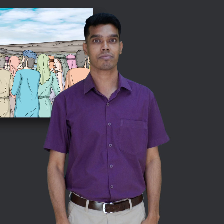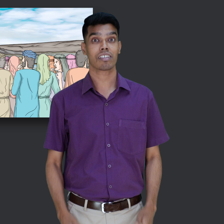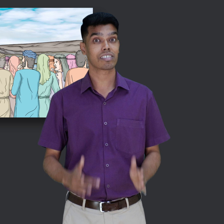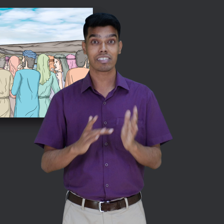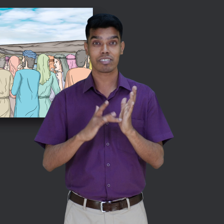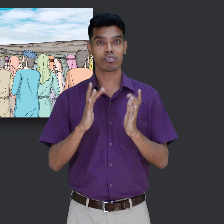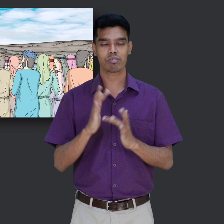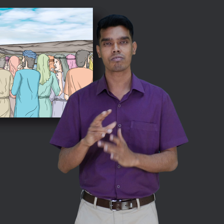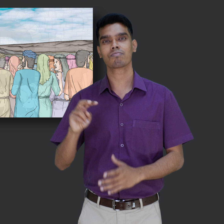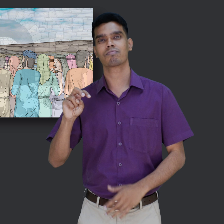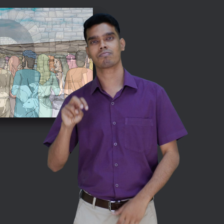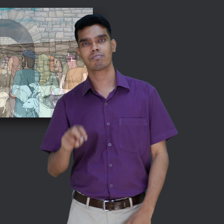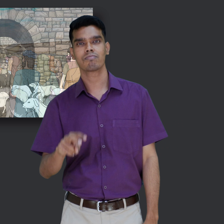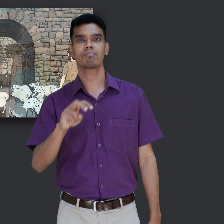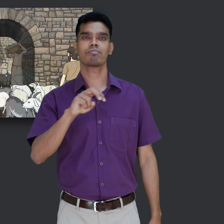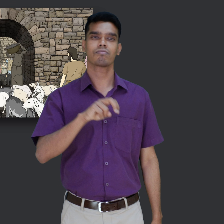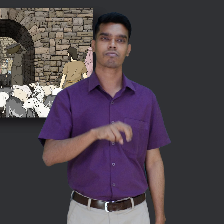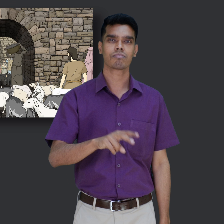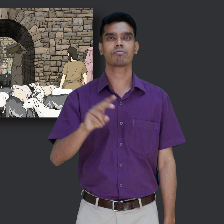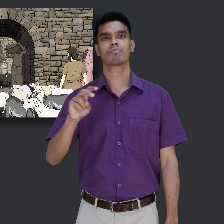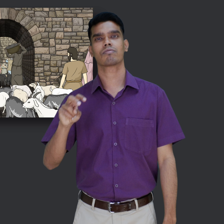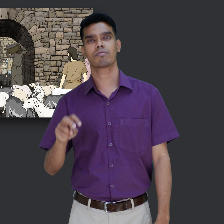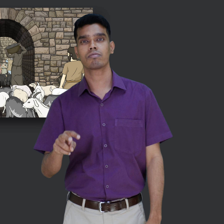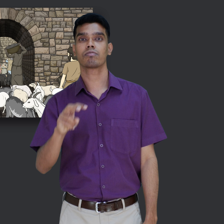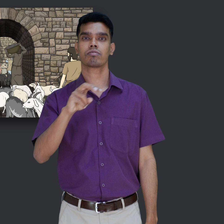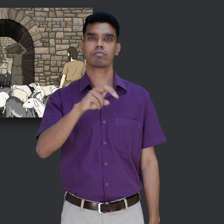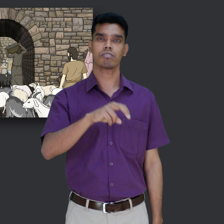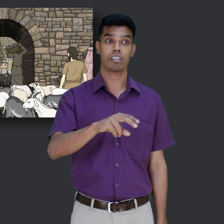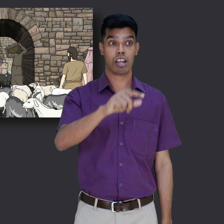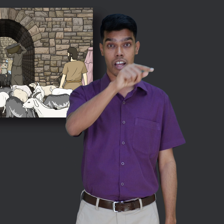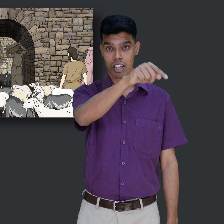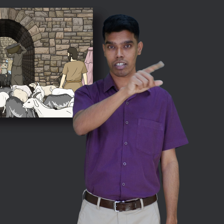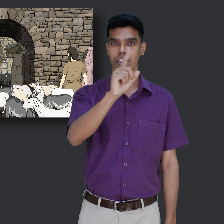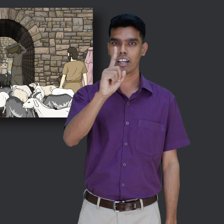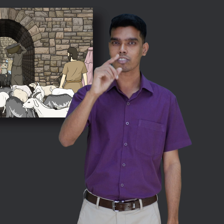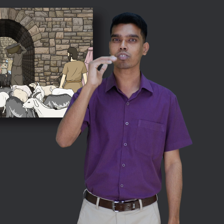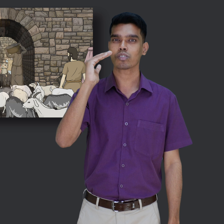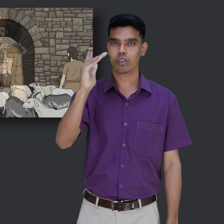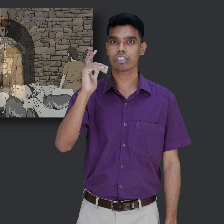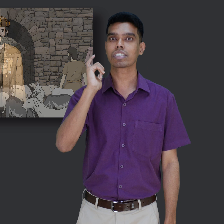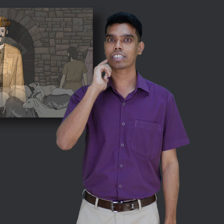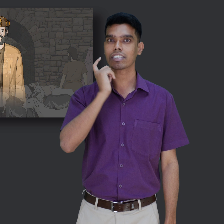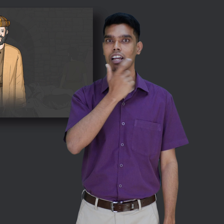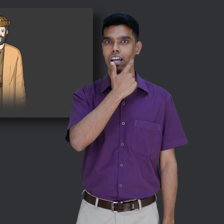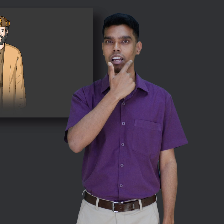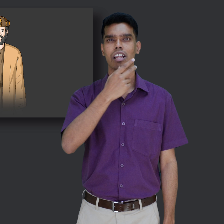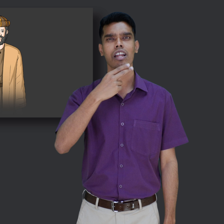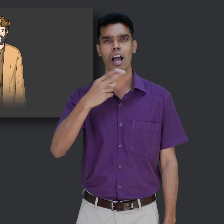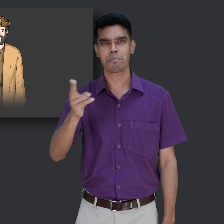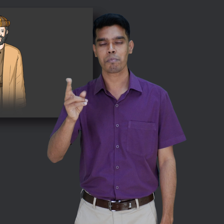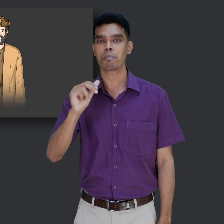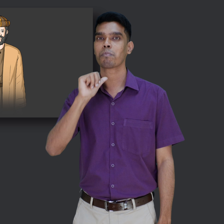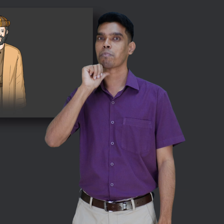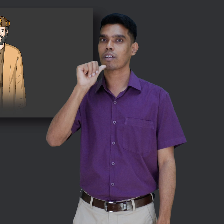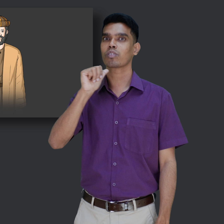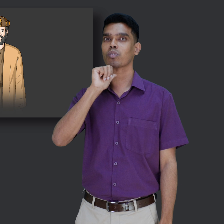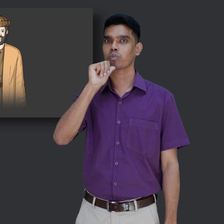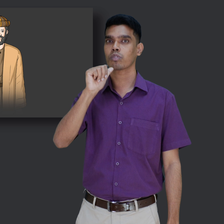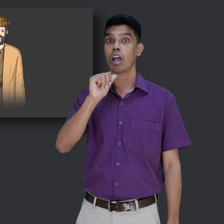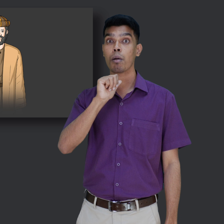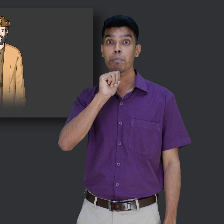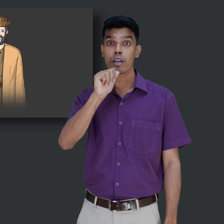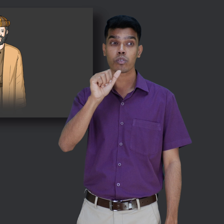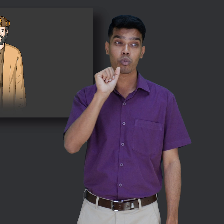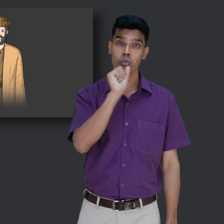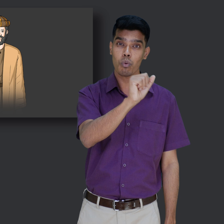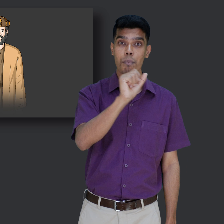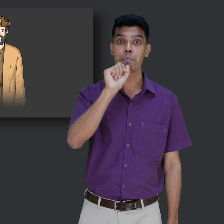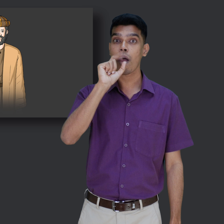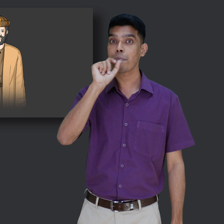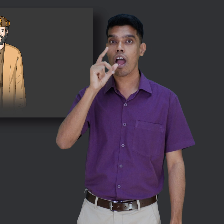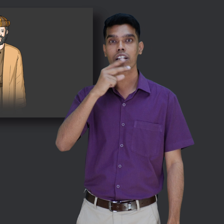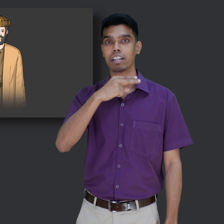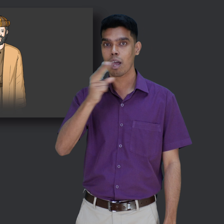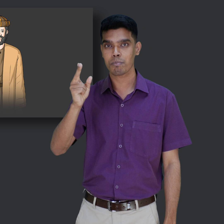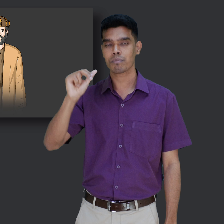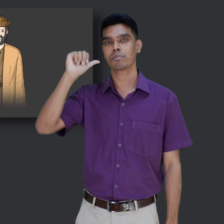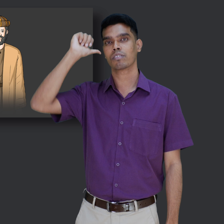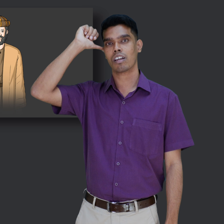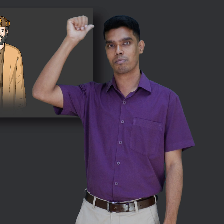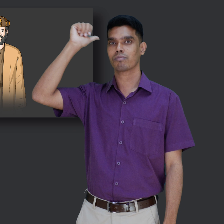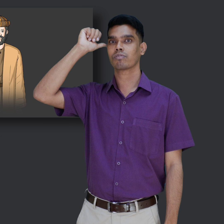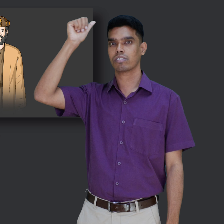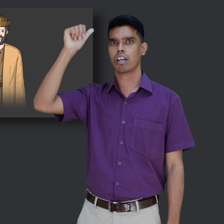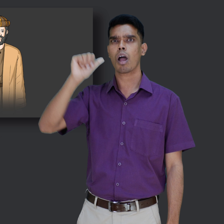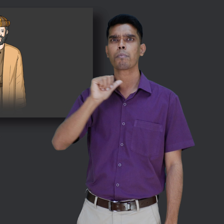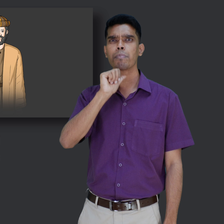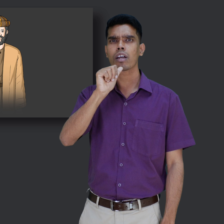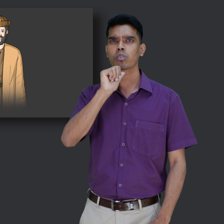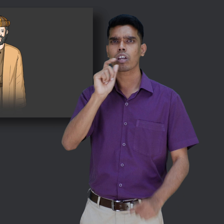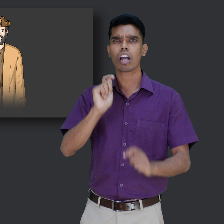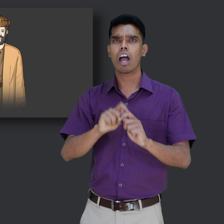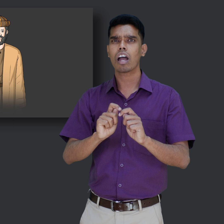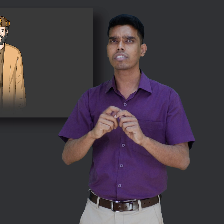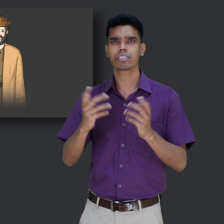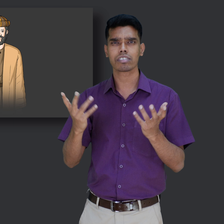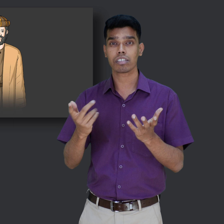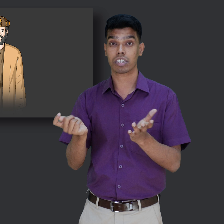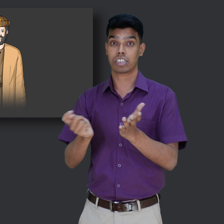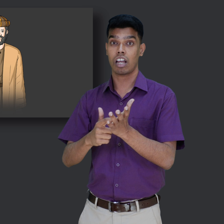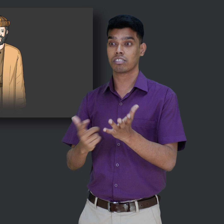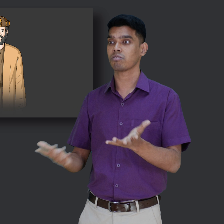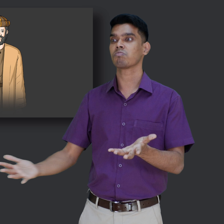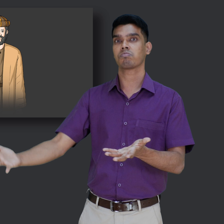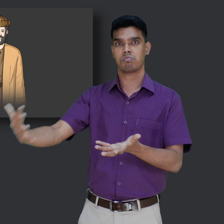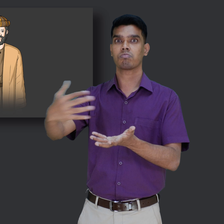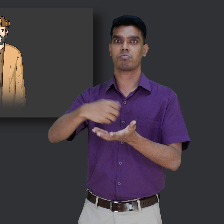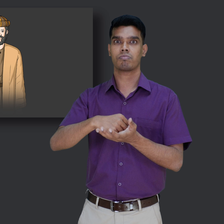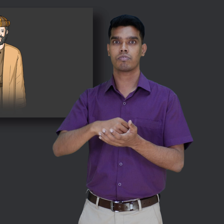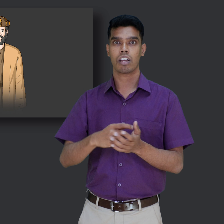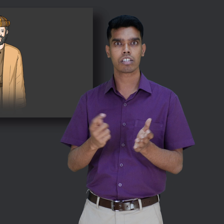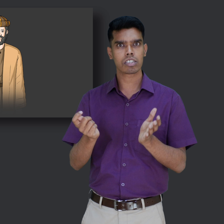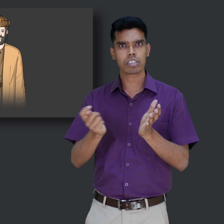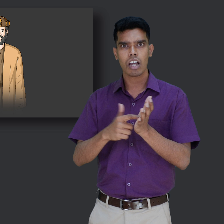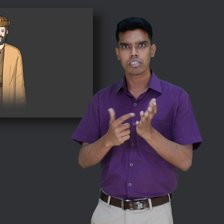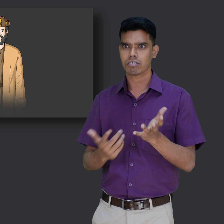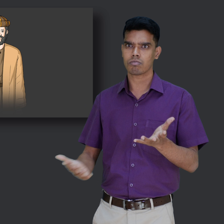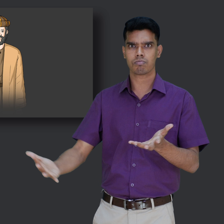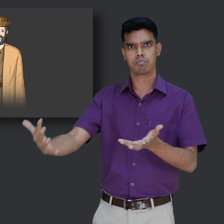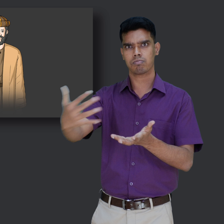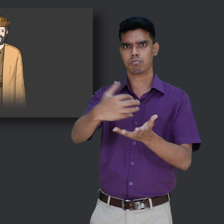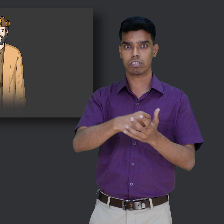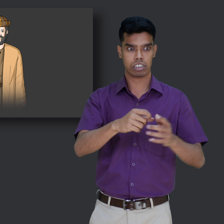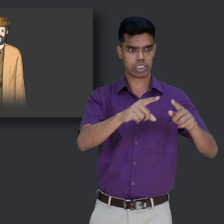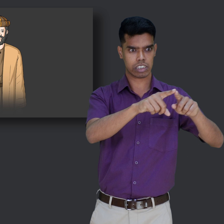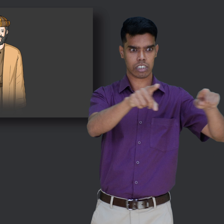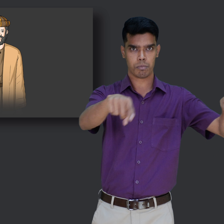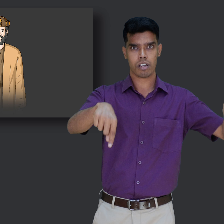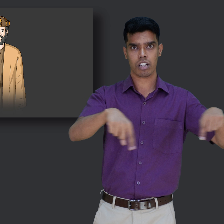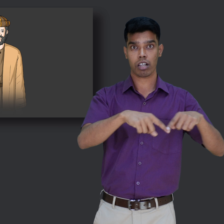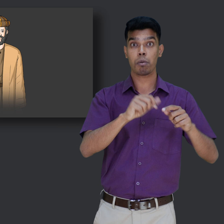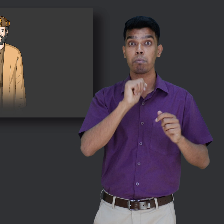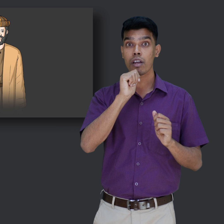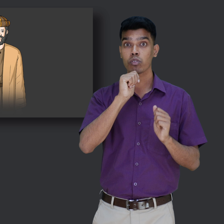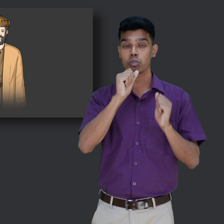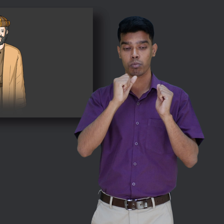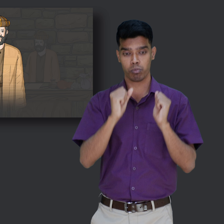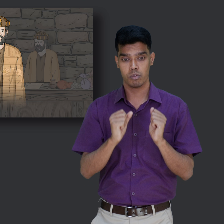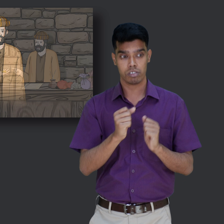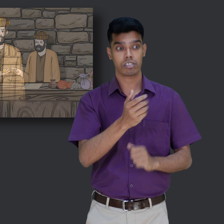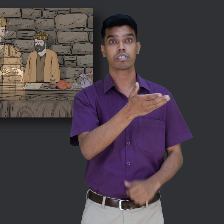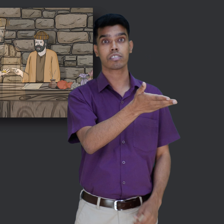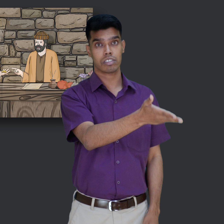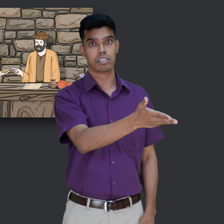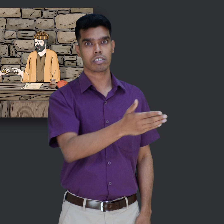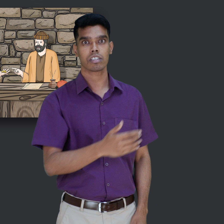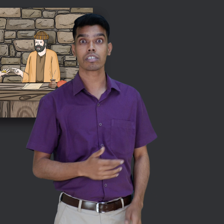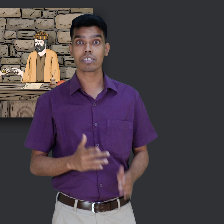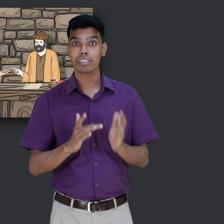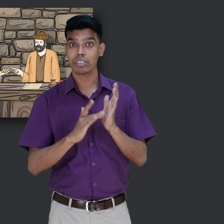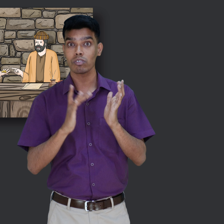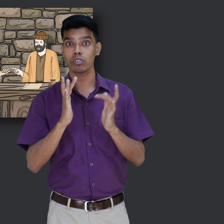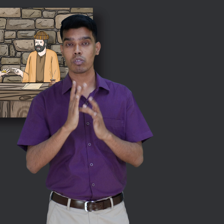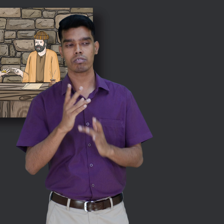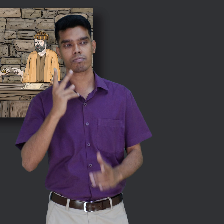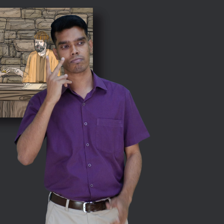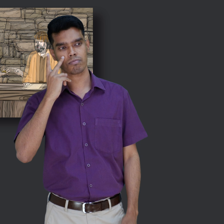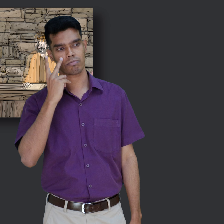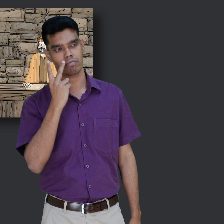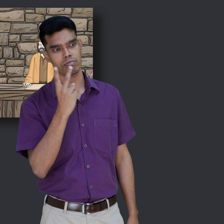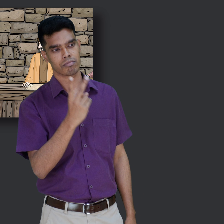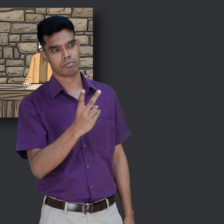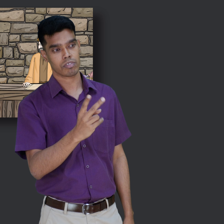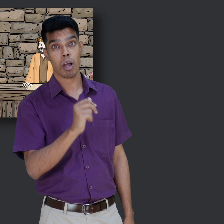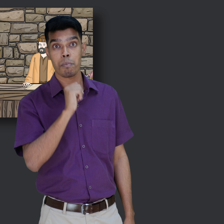As He was walking along, He saw Levi son of Alphaeus sitting at the tax booth.